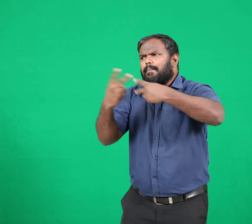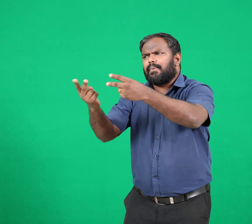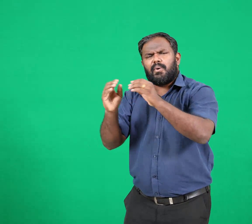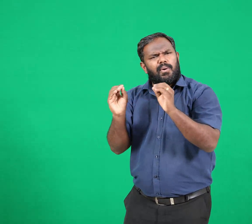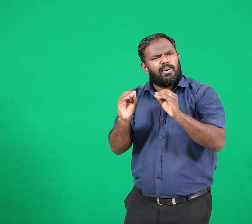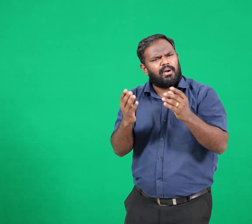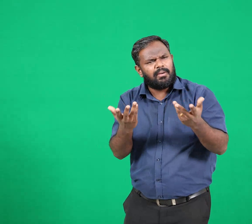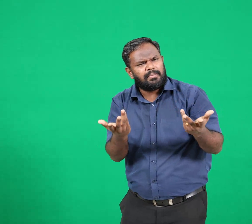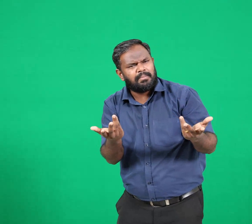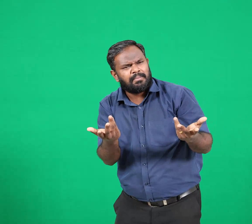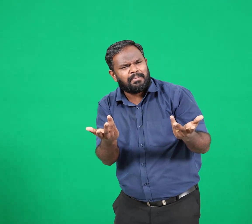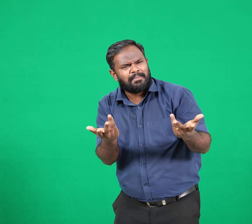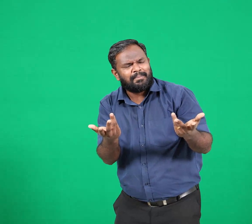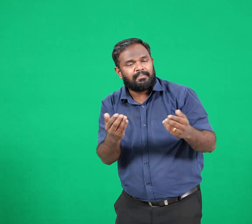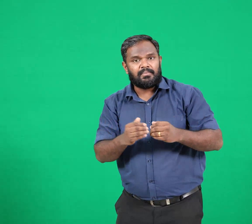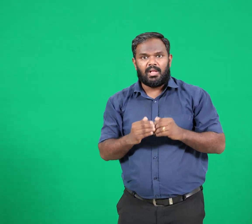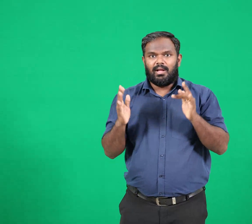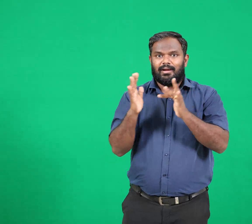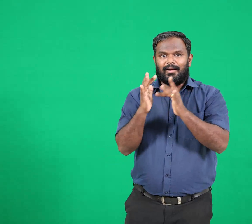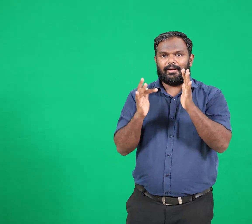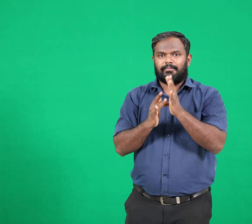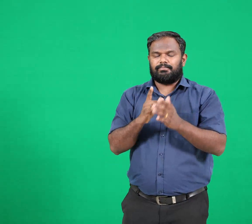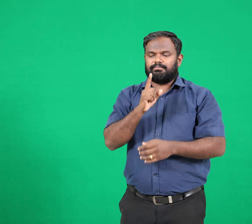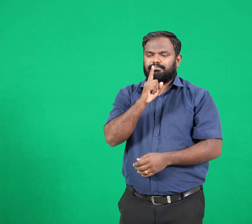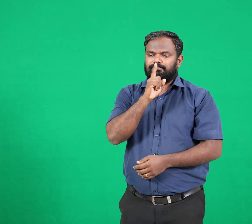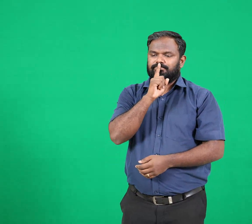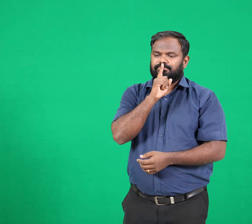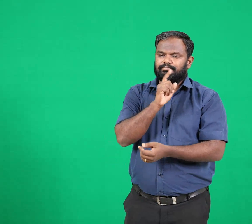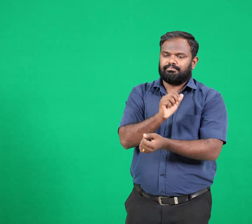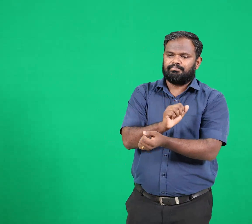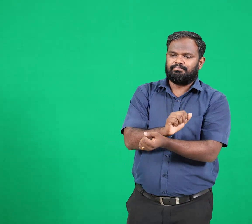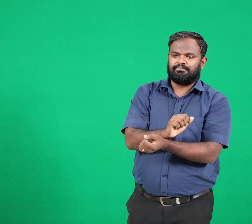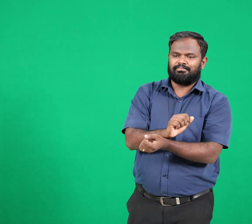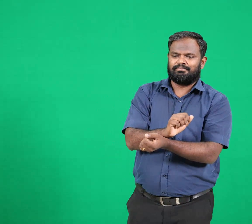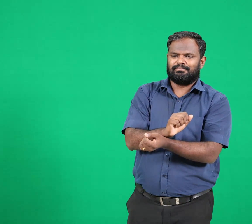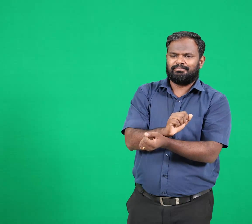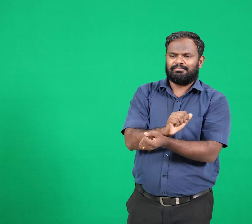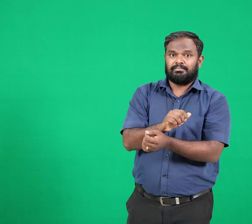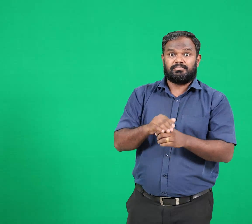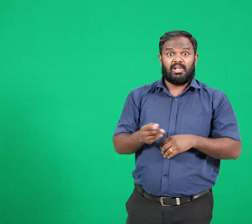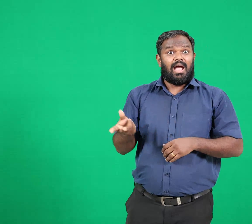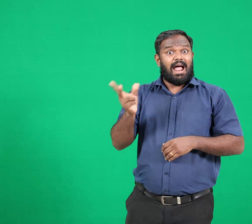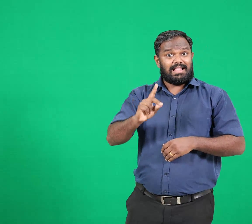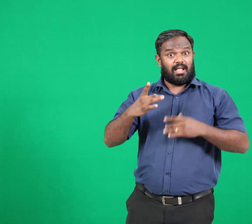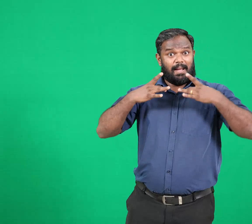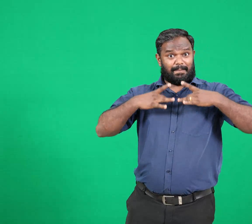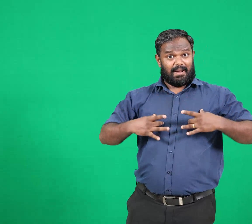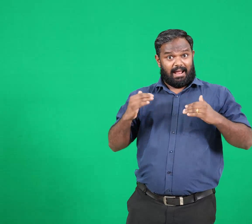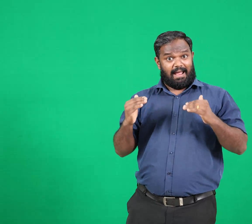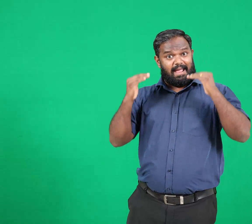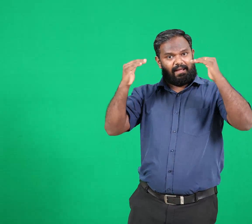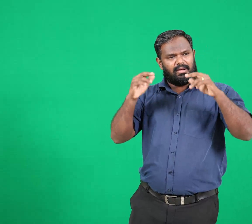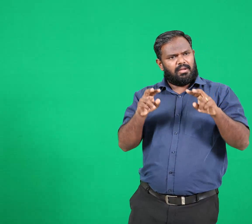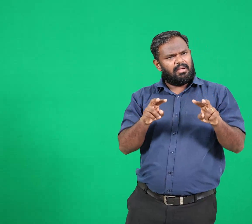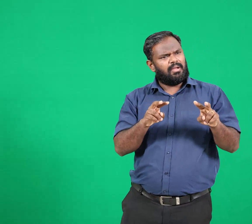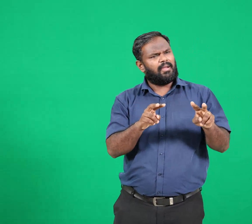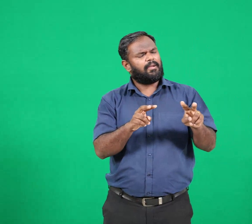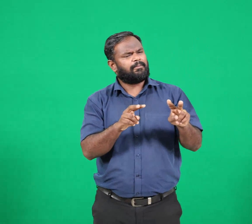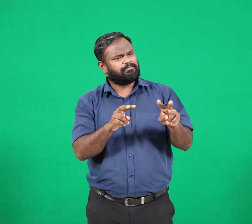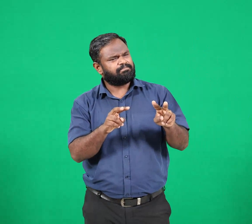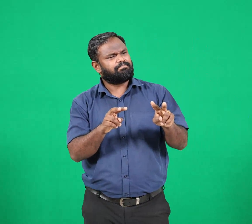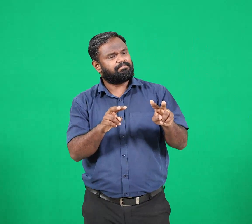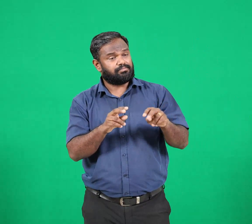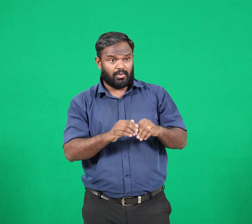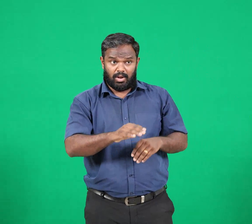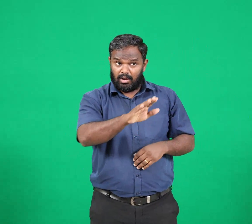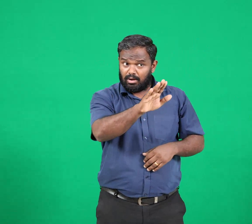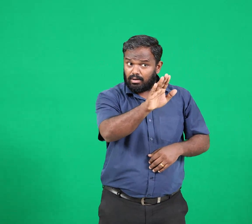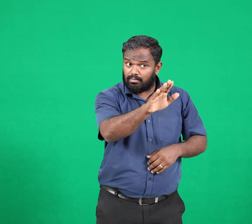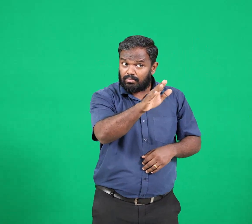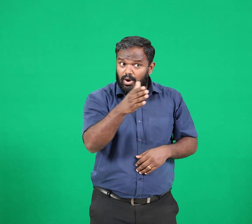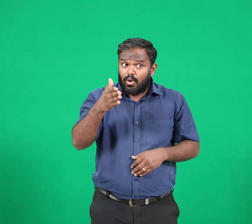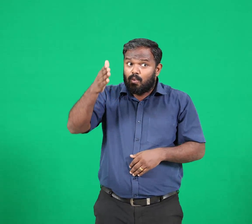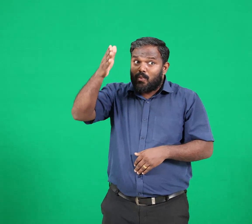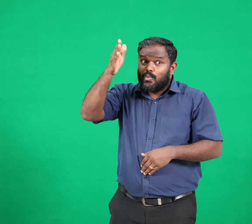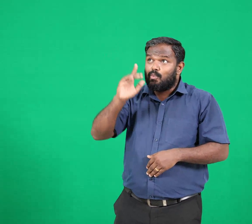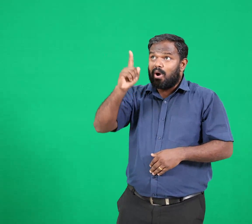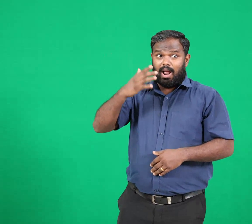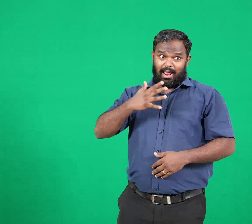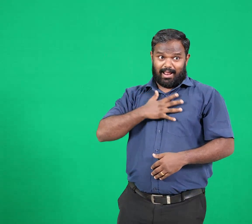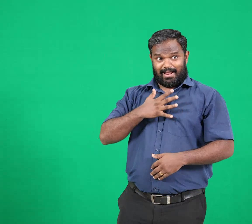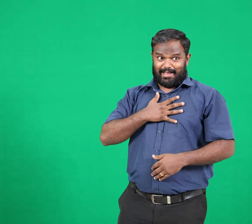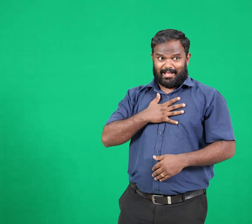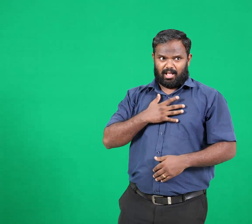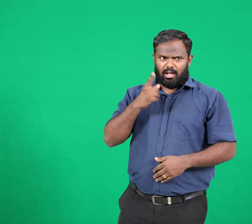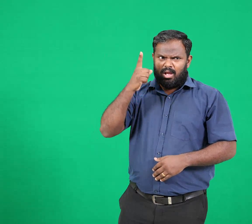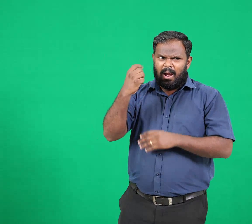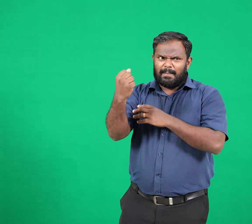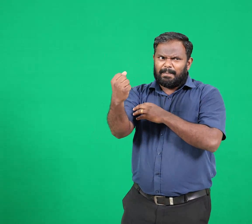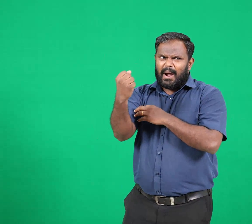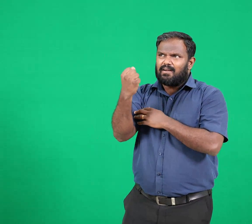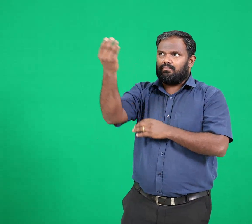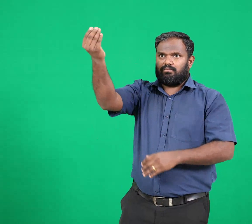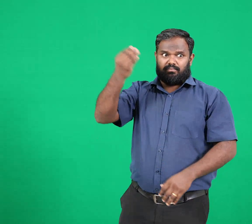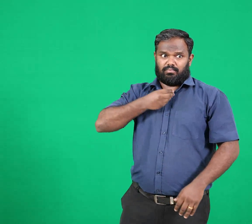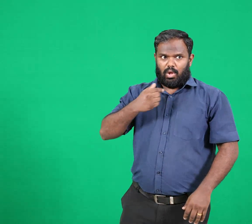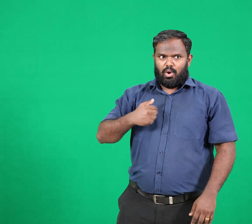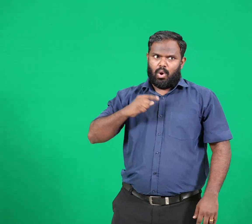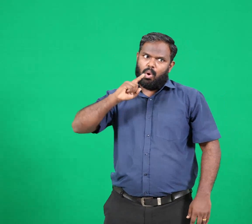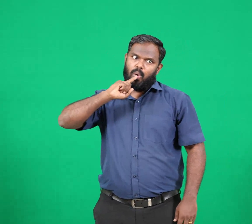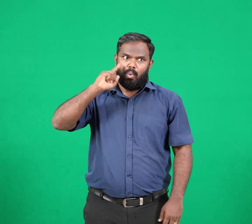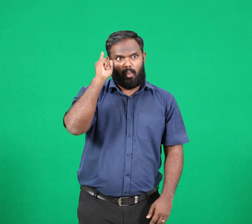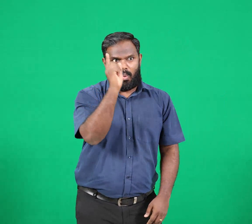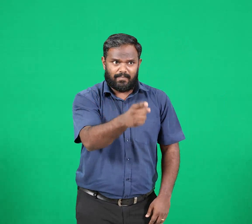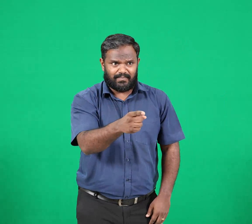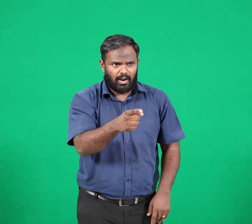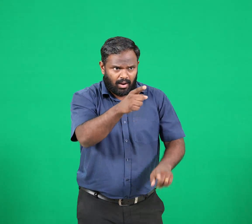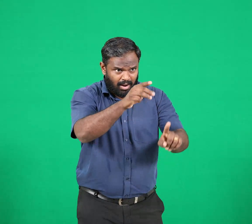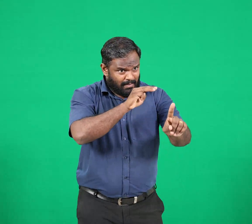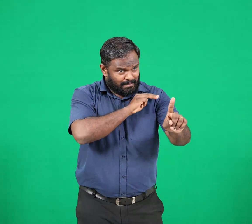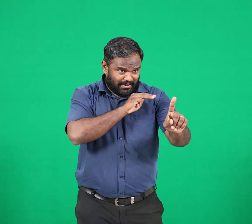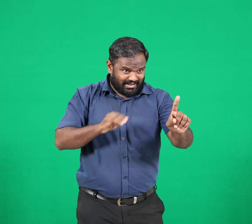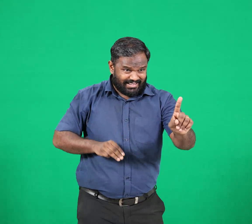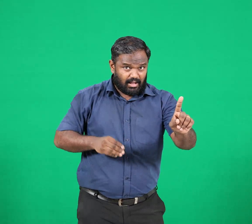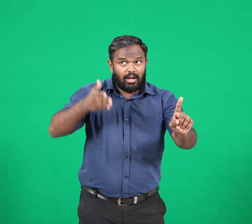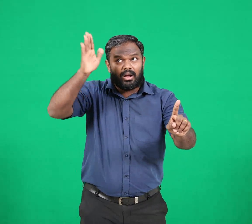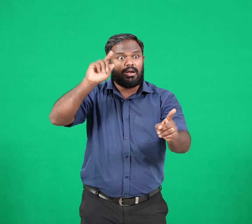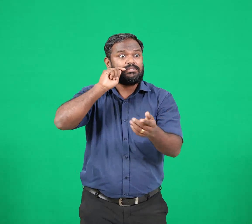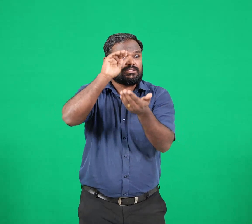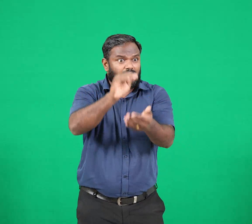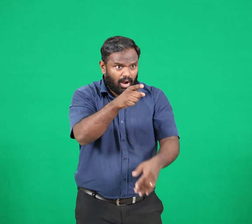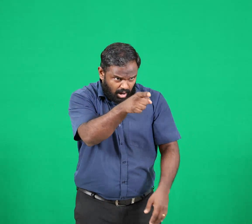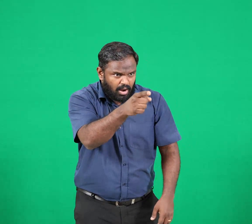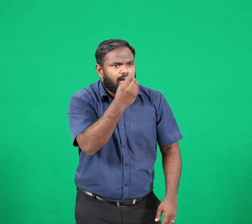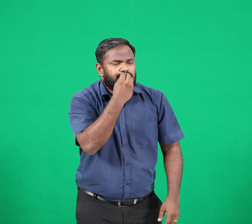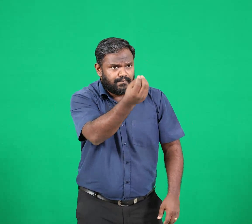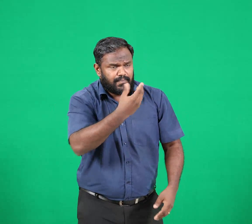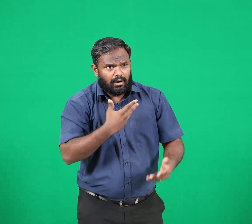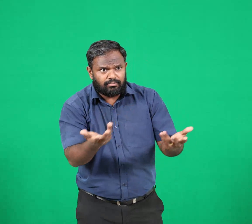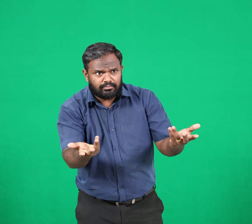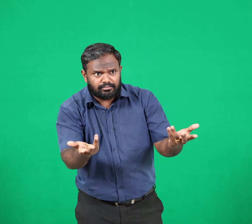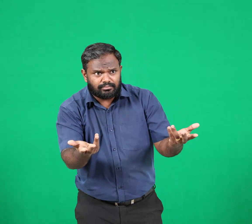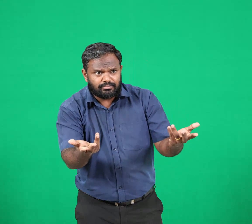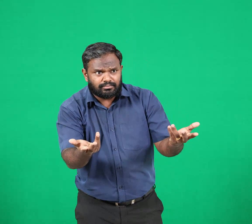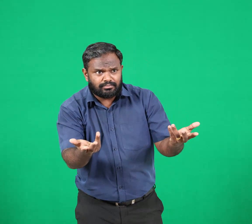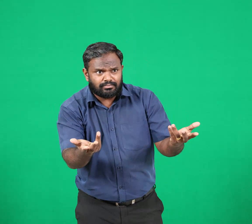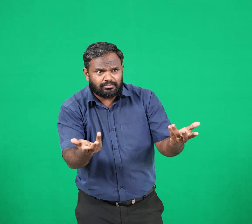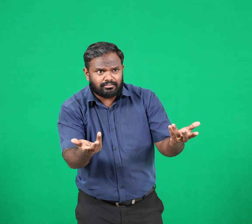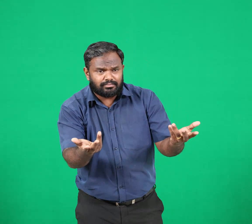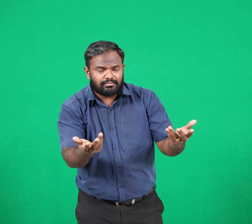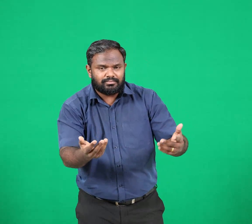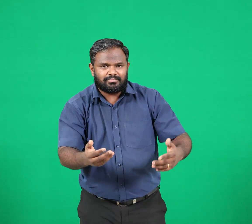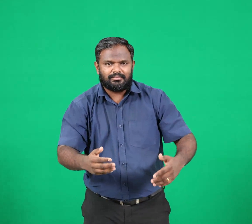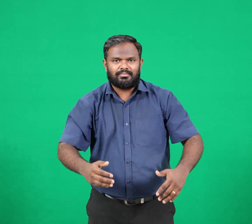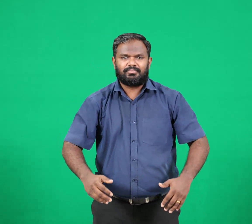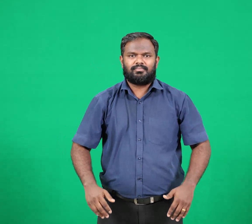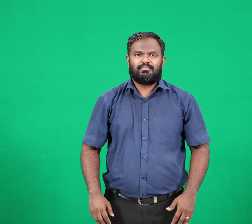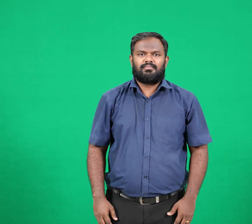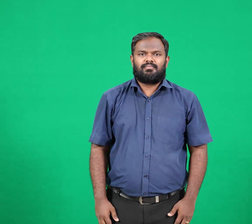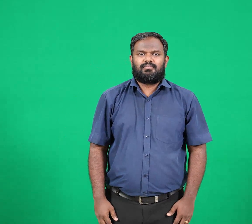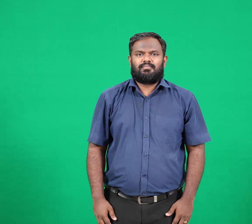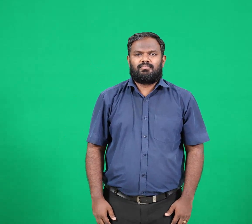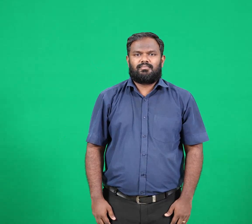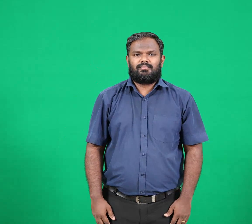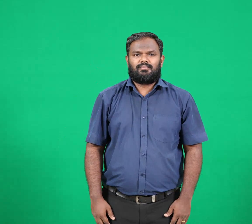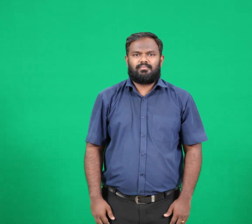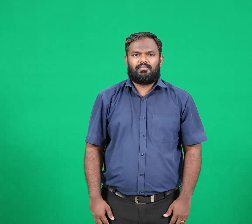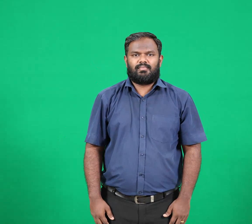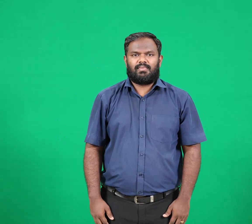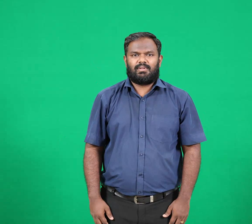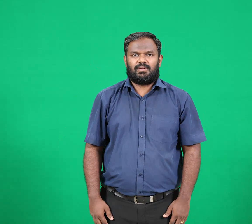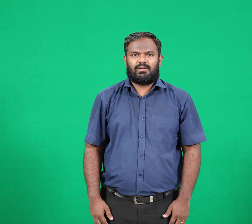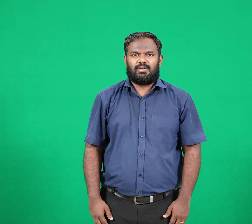Then the high priest said to Him, "I charge You under oath by the living God: Tell us if You are the Christ, the Son of God."